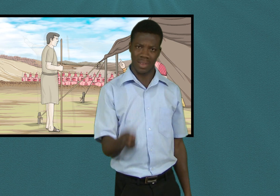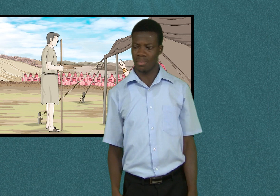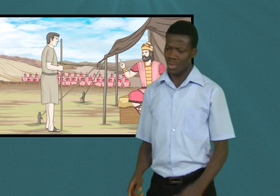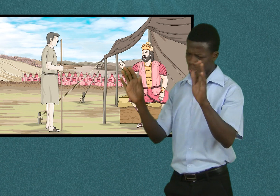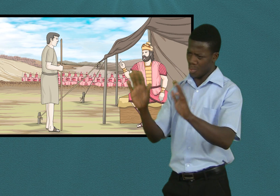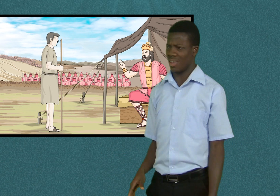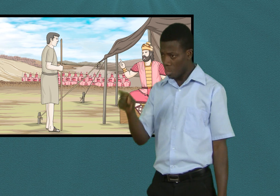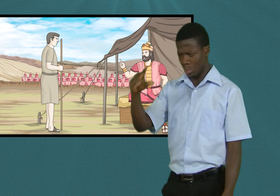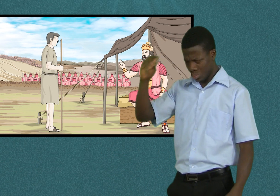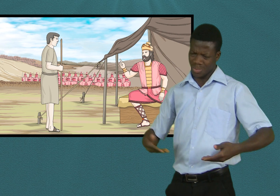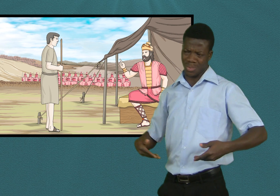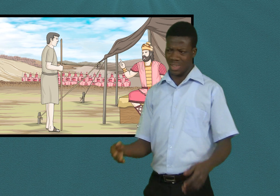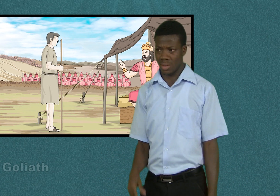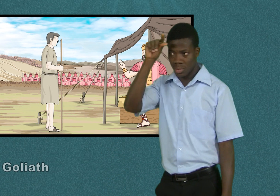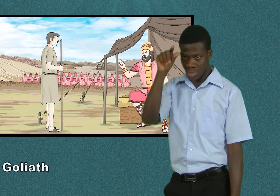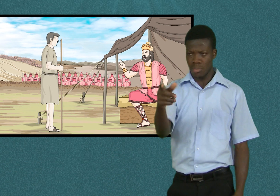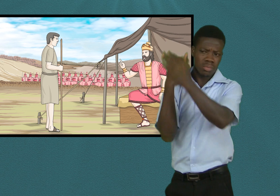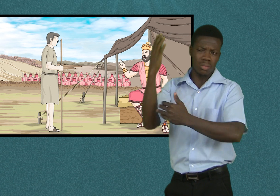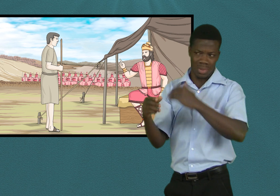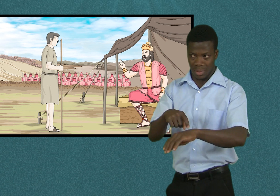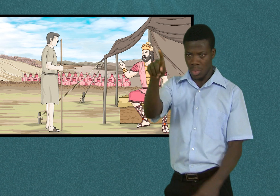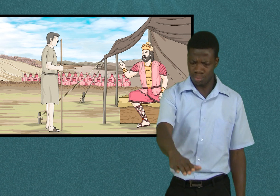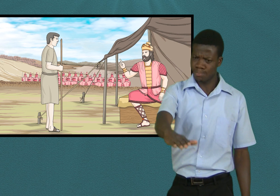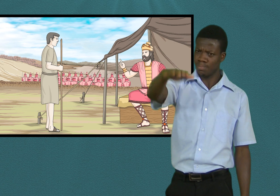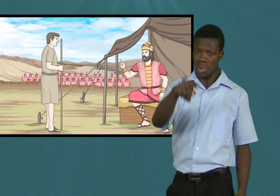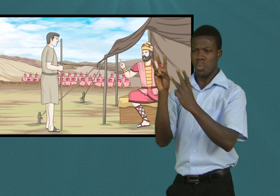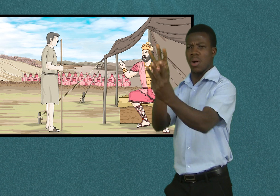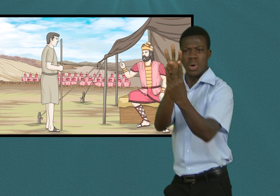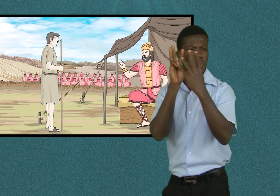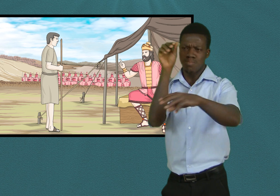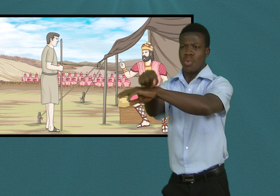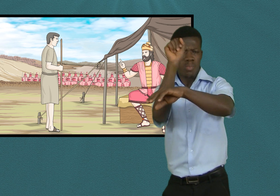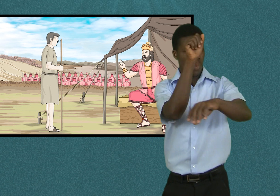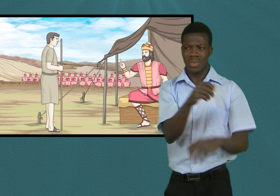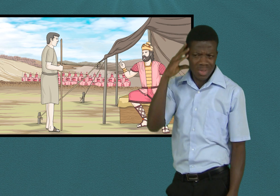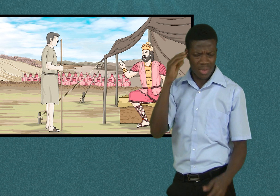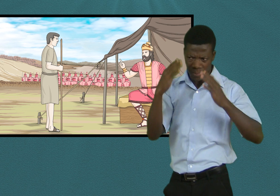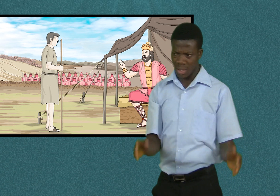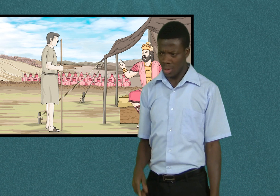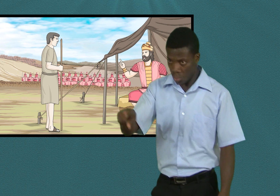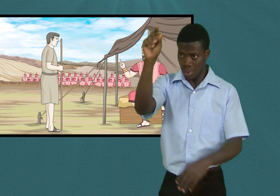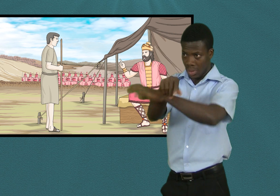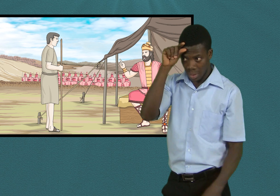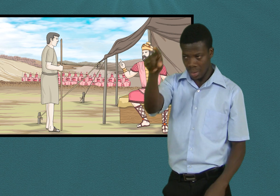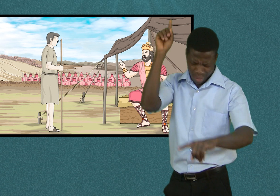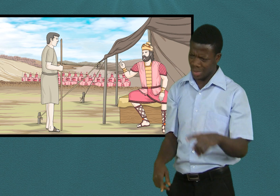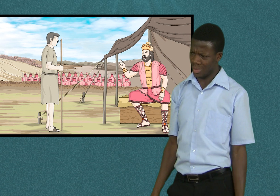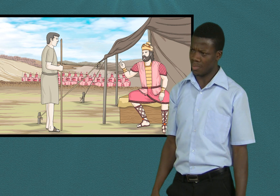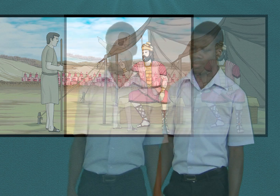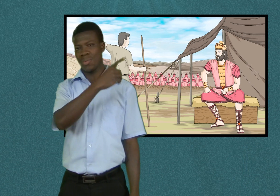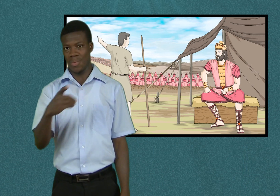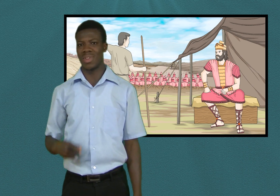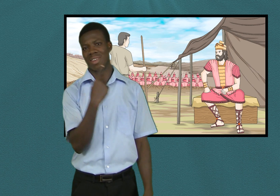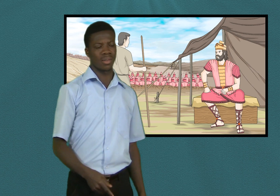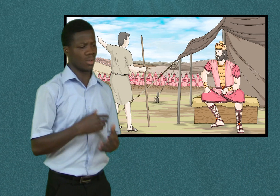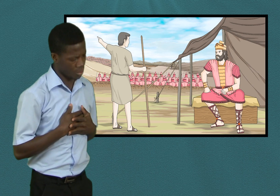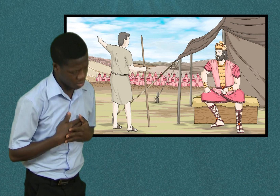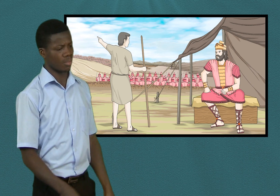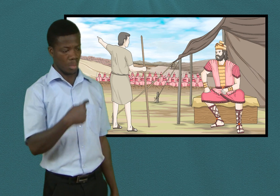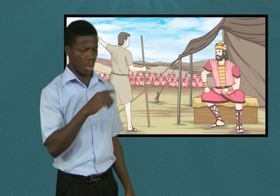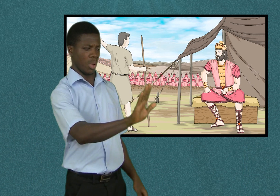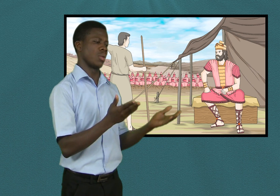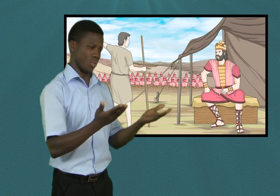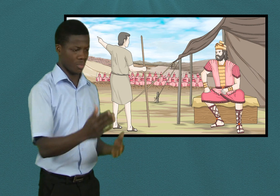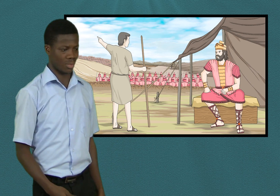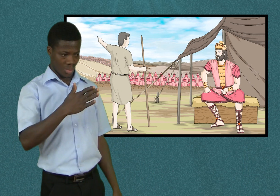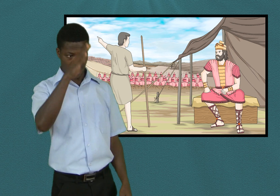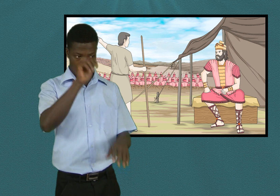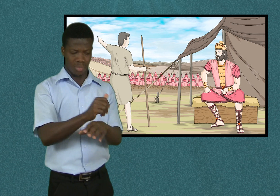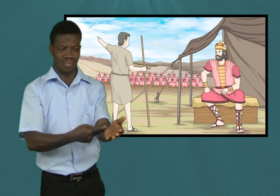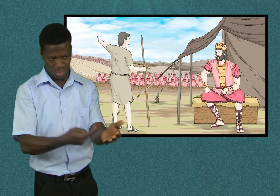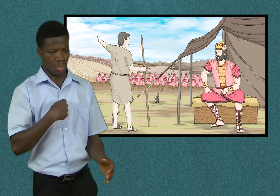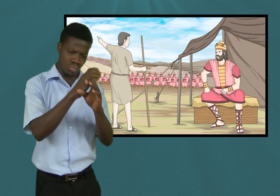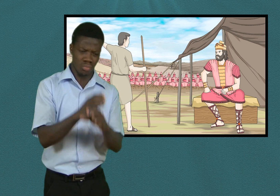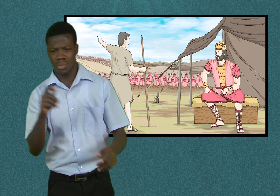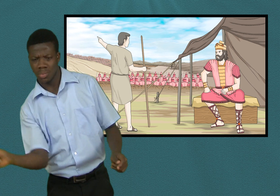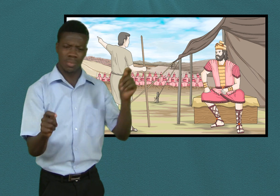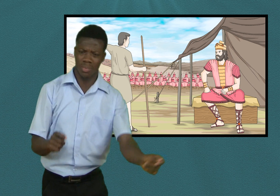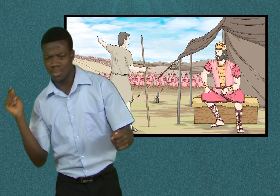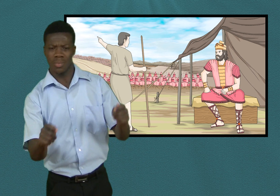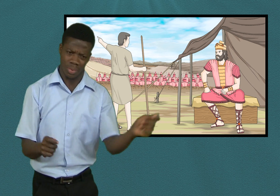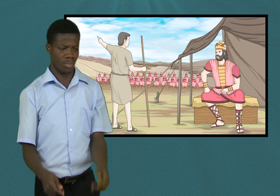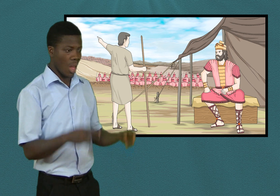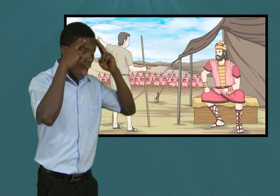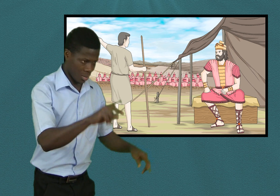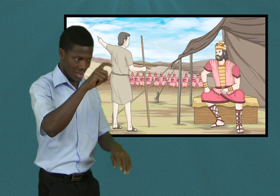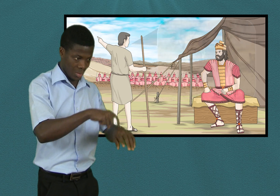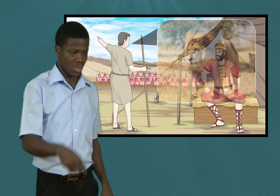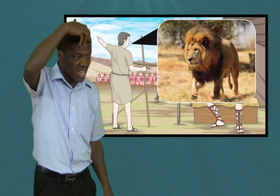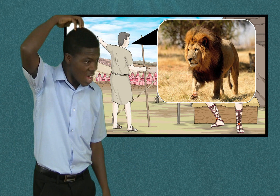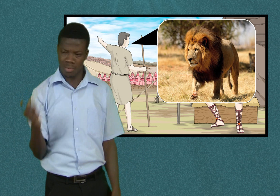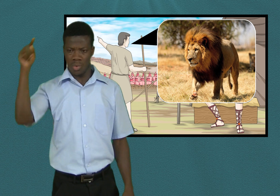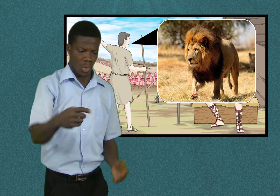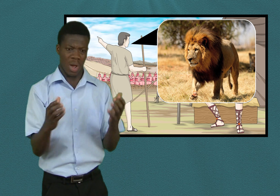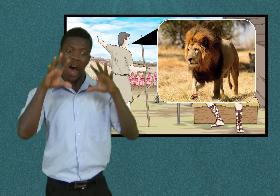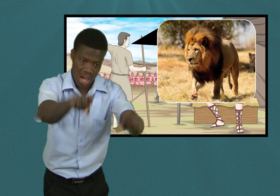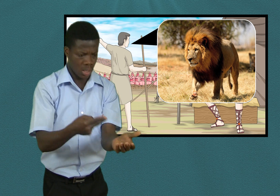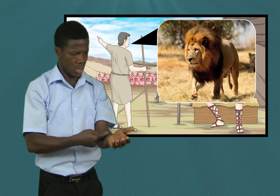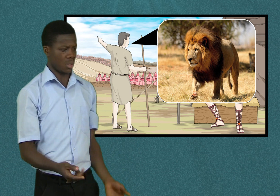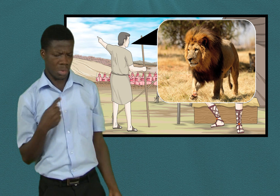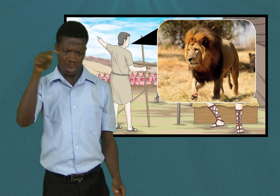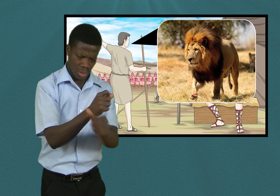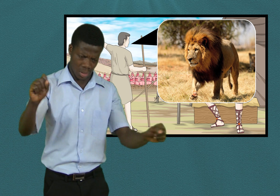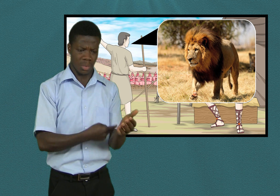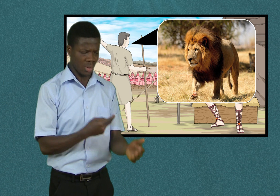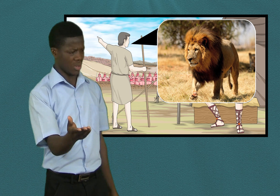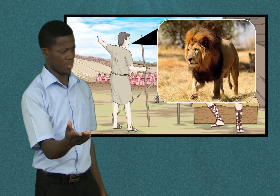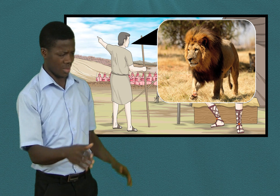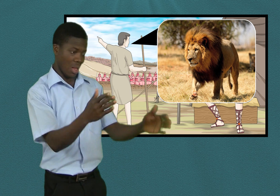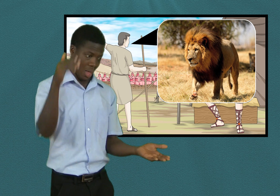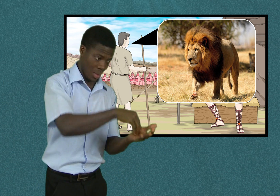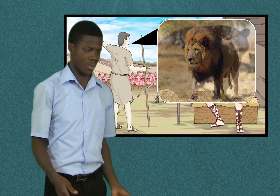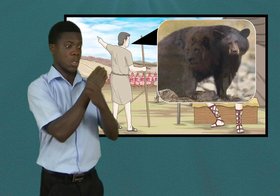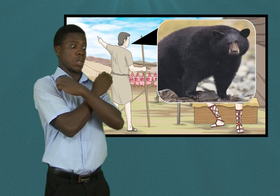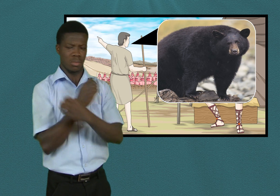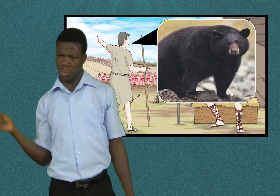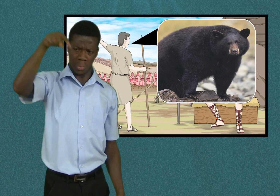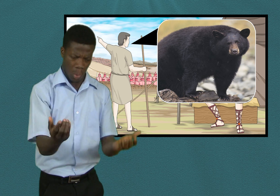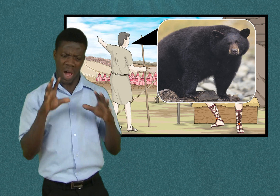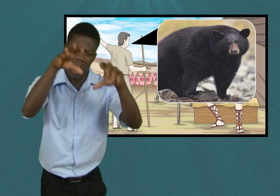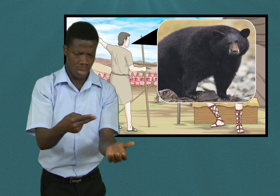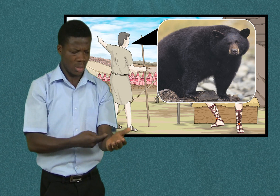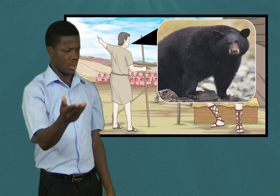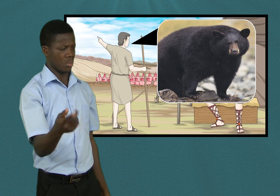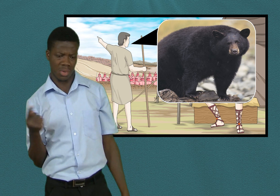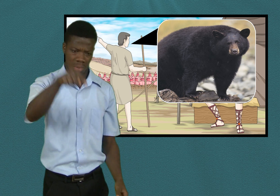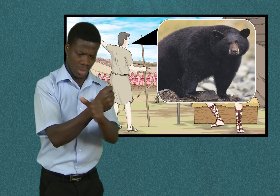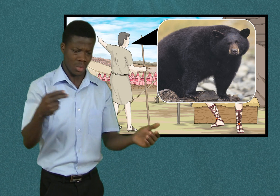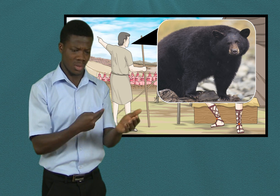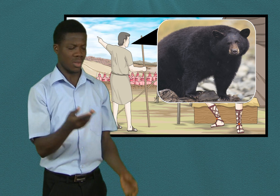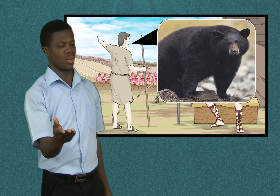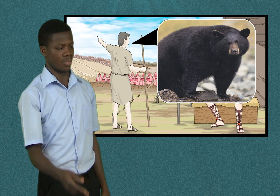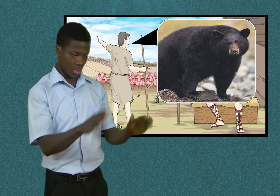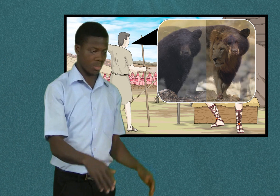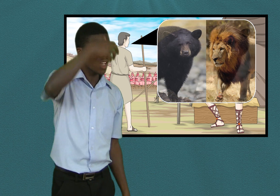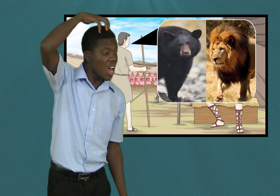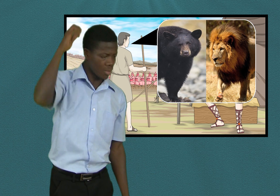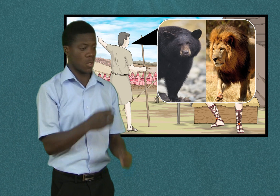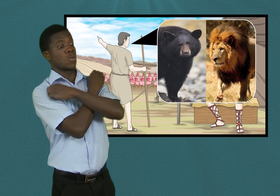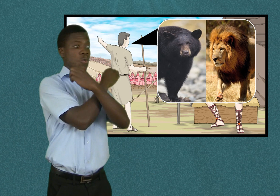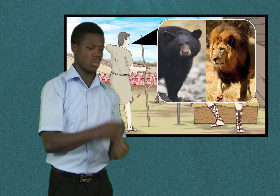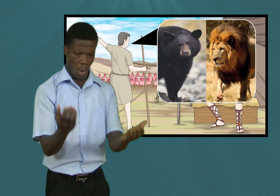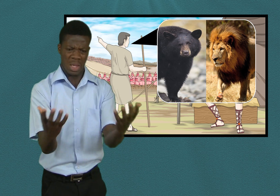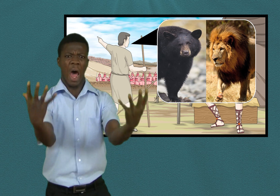You are just a boy, and he has been a warrior from his youth.” David replied, “Your servant has been tending his father’s sheep, and whenever a lion or a bear came and carried off a lamb from the flock, I went after it, struck it down, and delivered the lamb from its mouth.